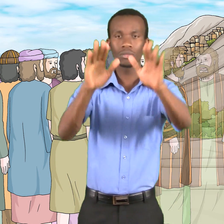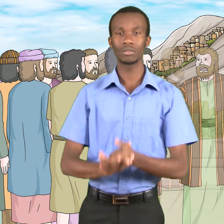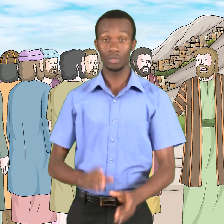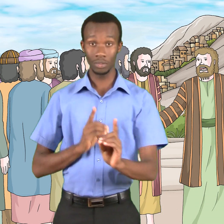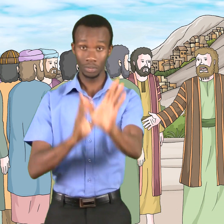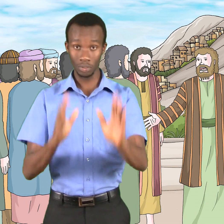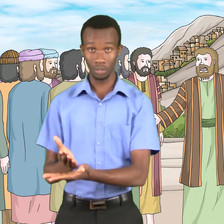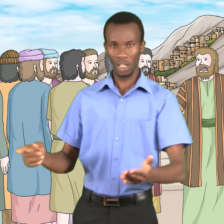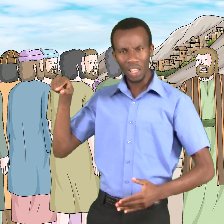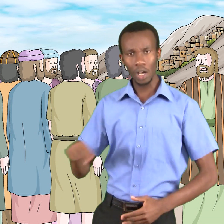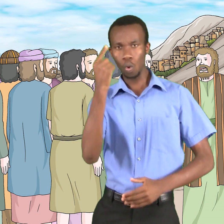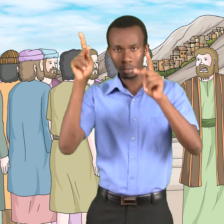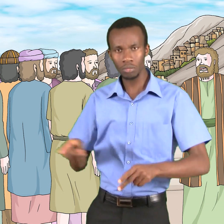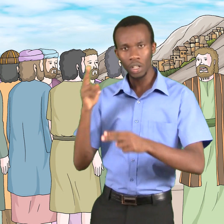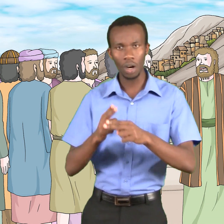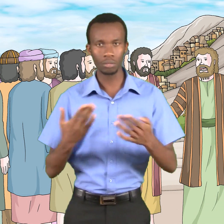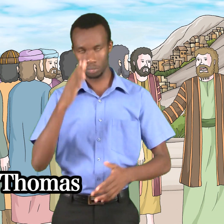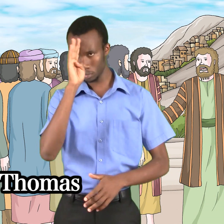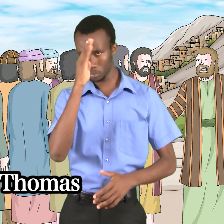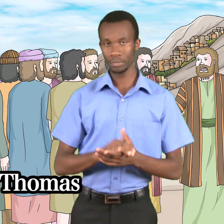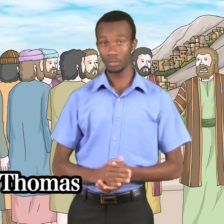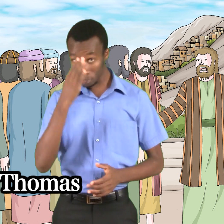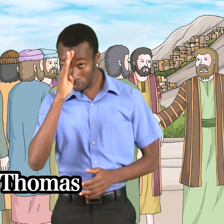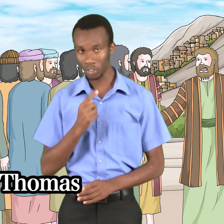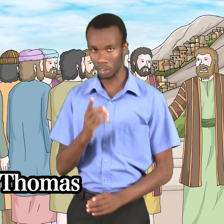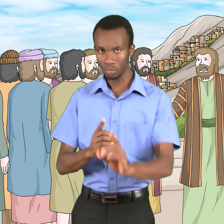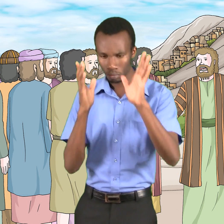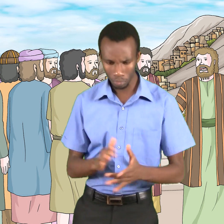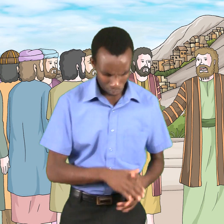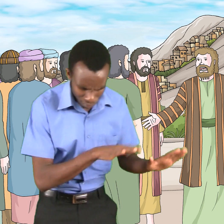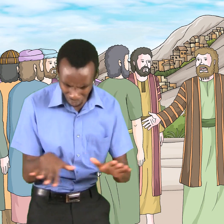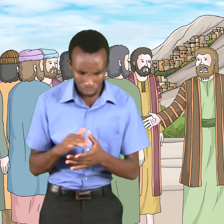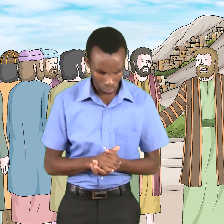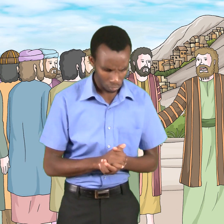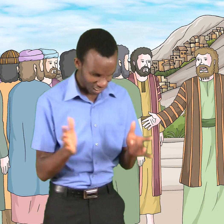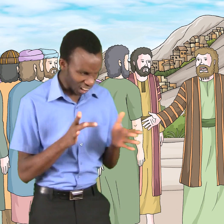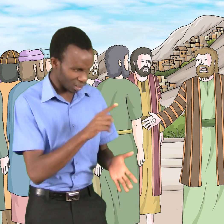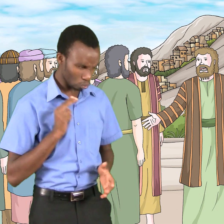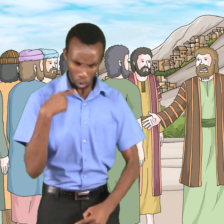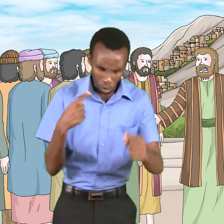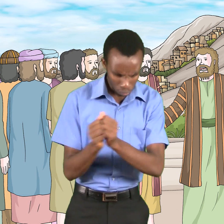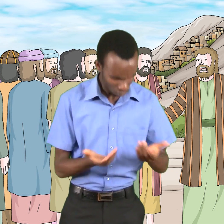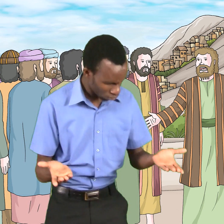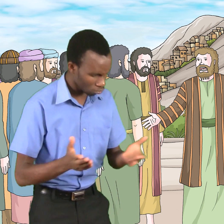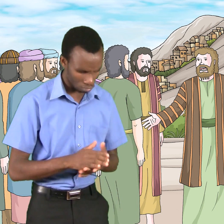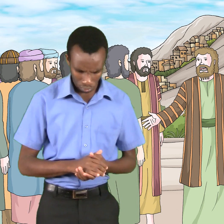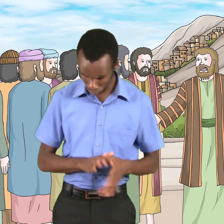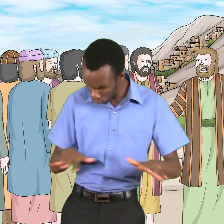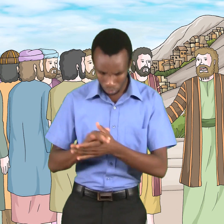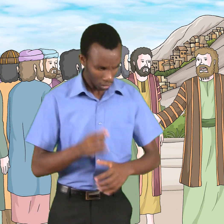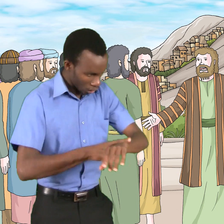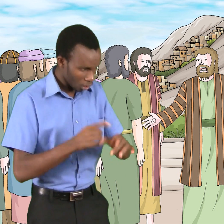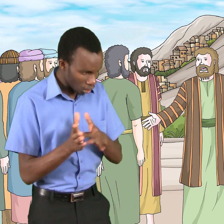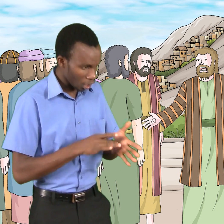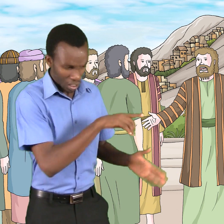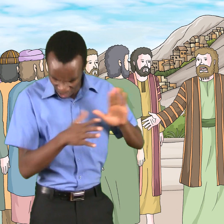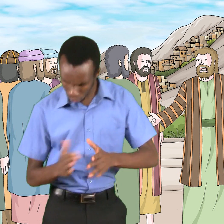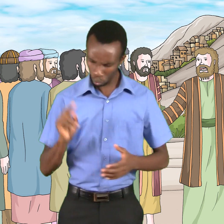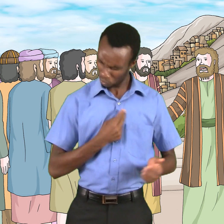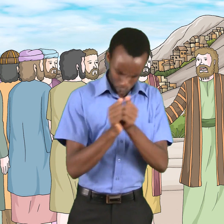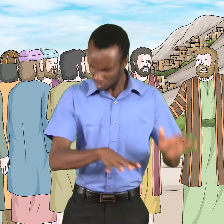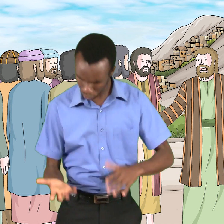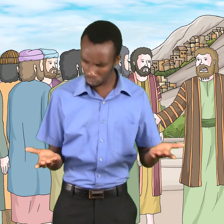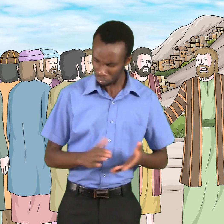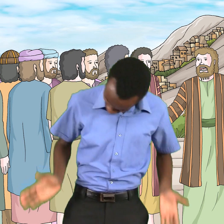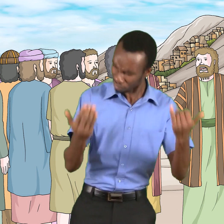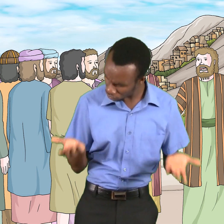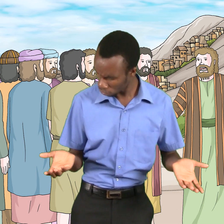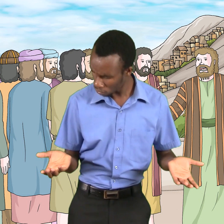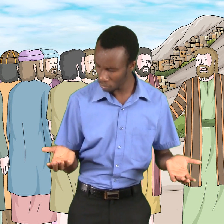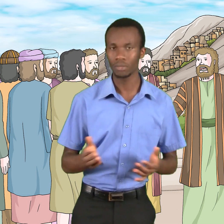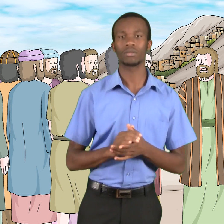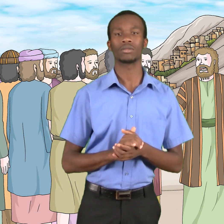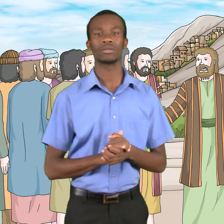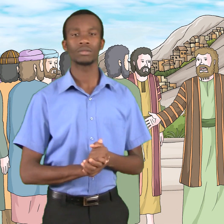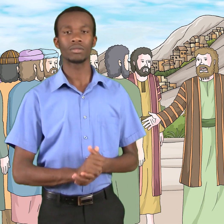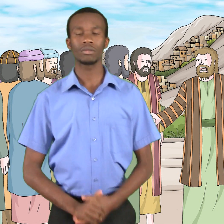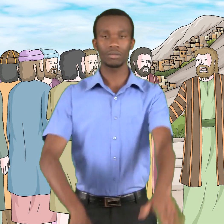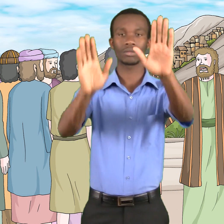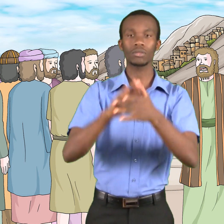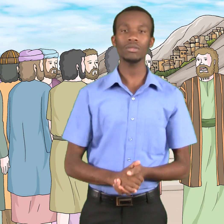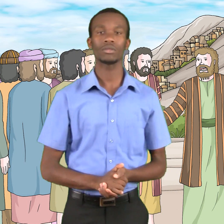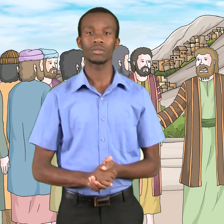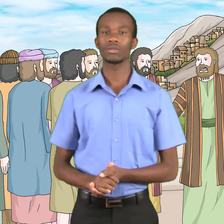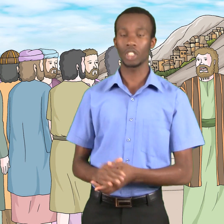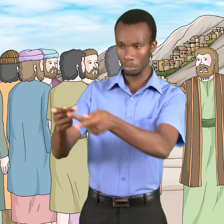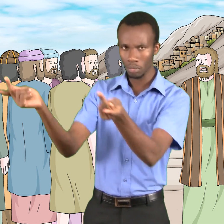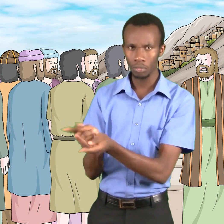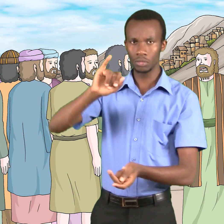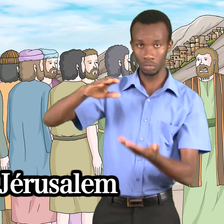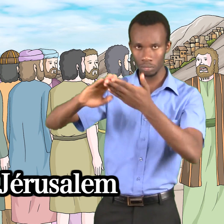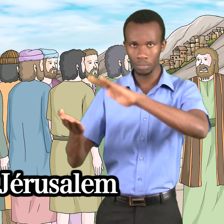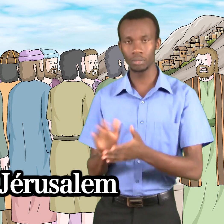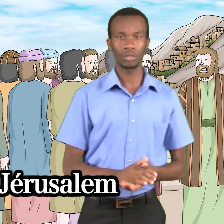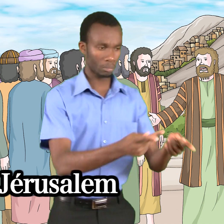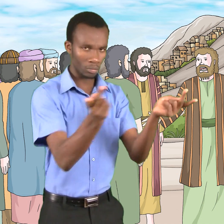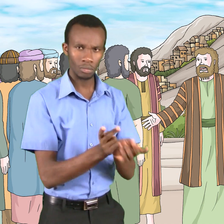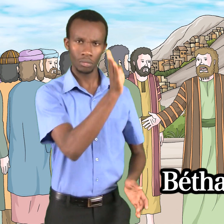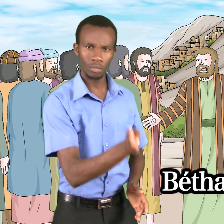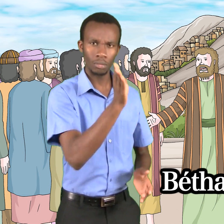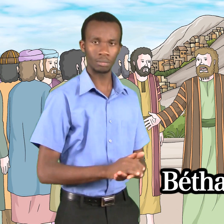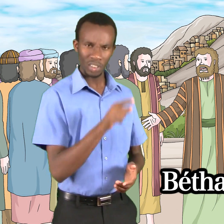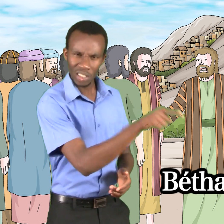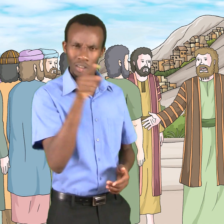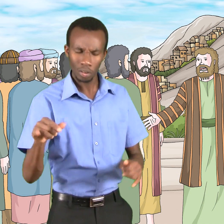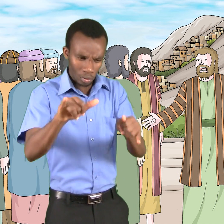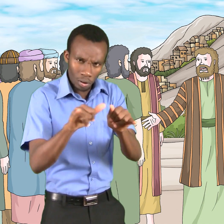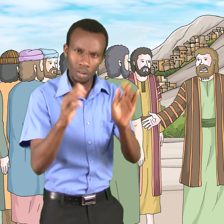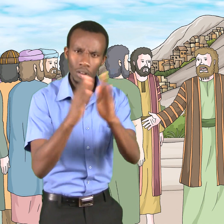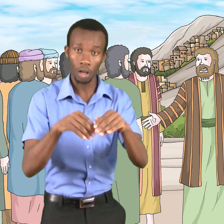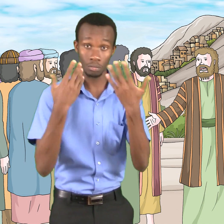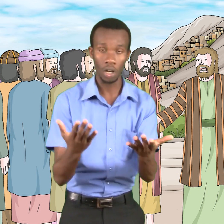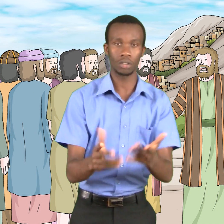Then Thomas called Didymus said to his fellow disciples, “Let us also go, so that we may die with Him.”